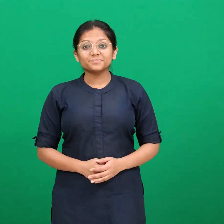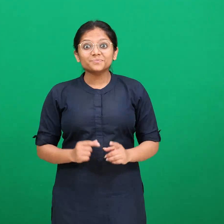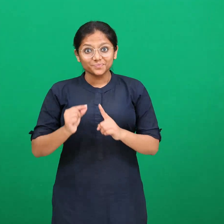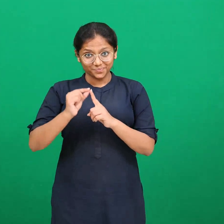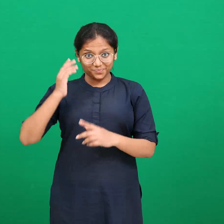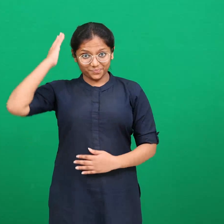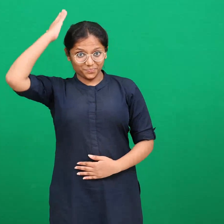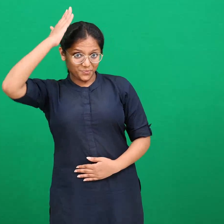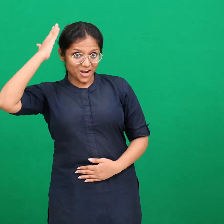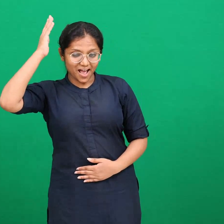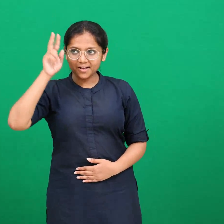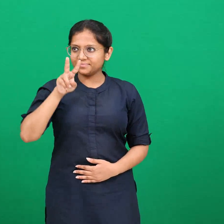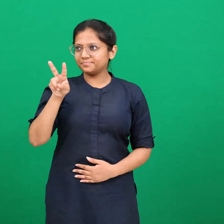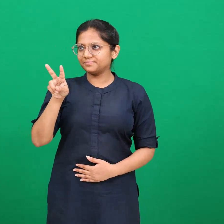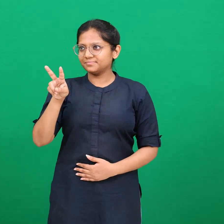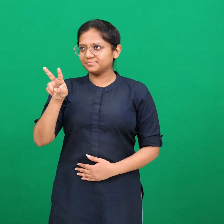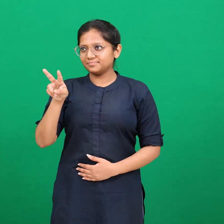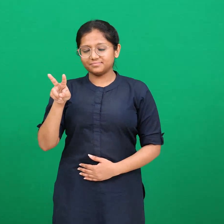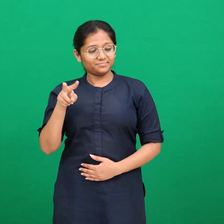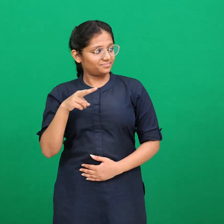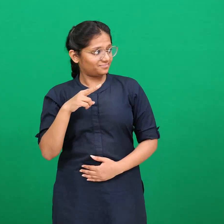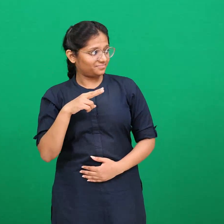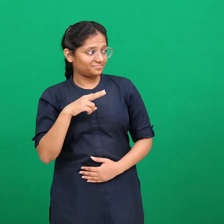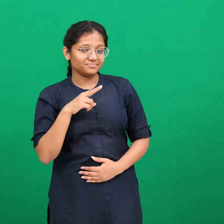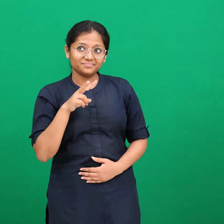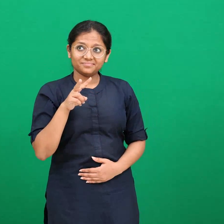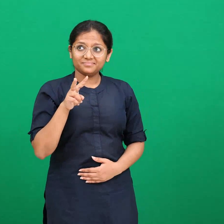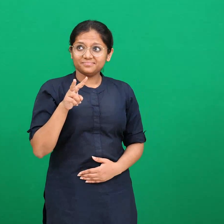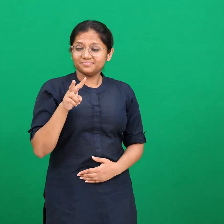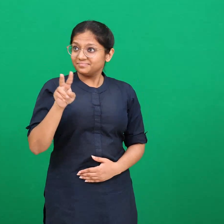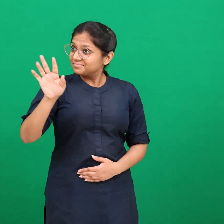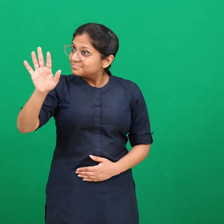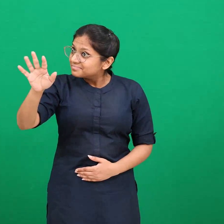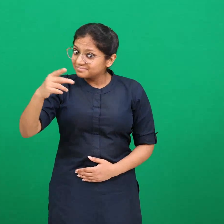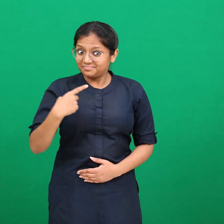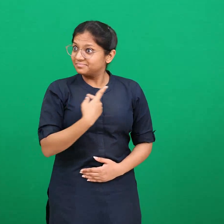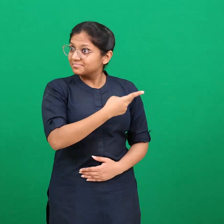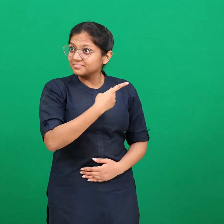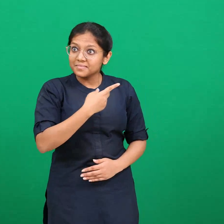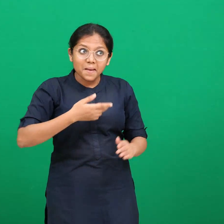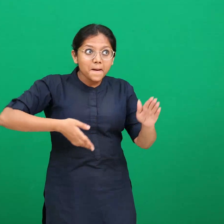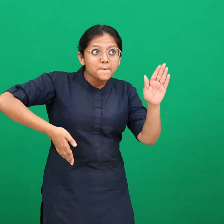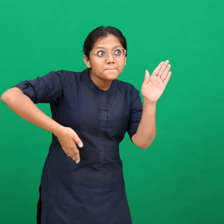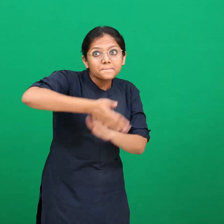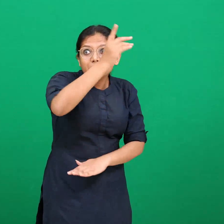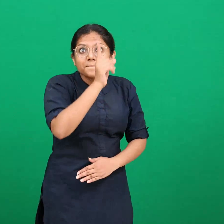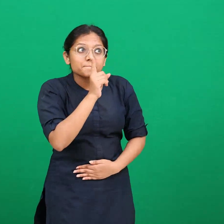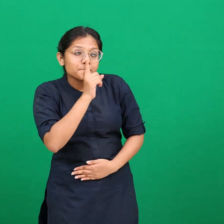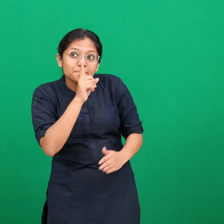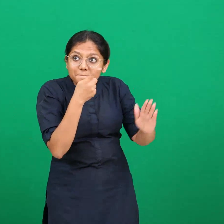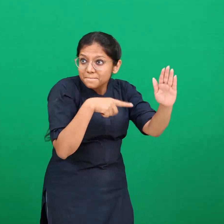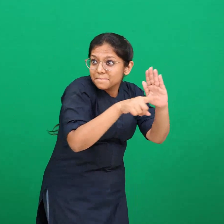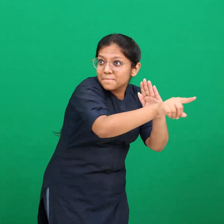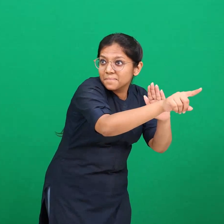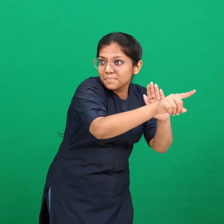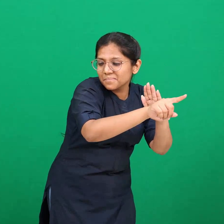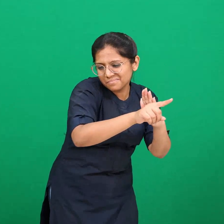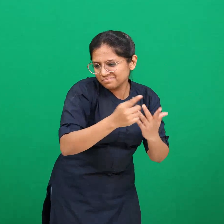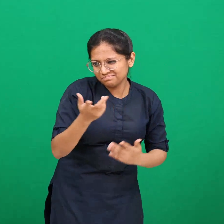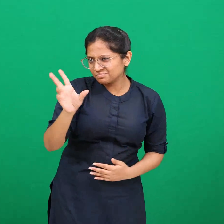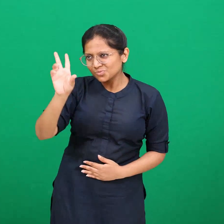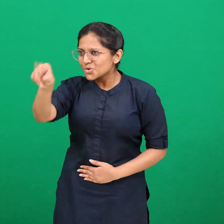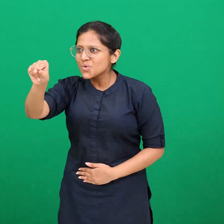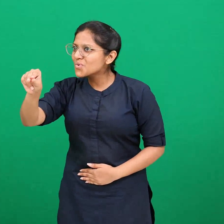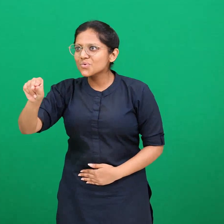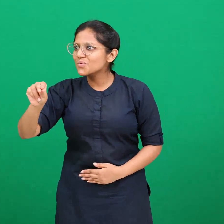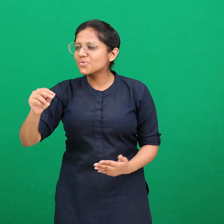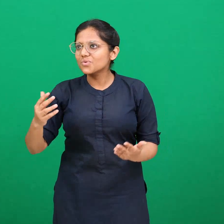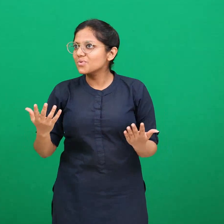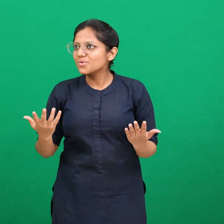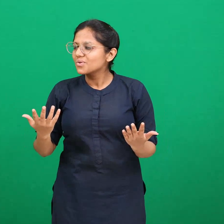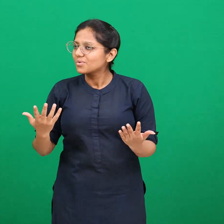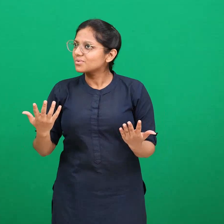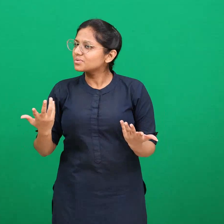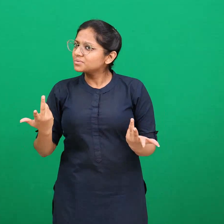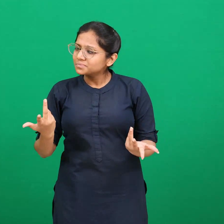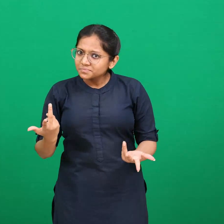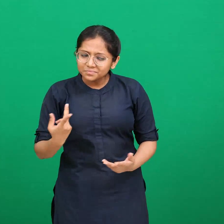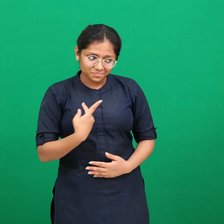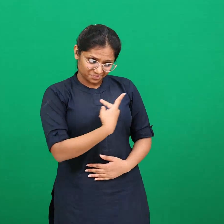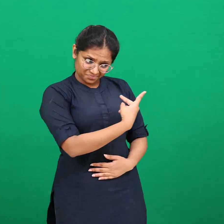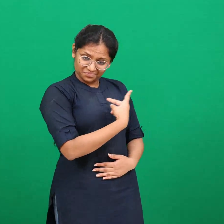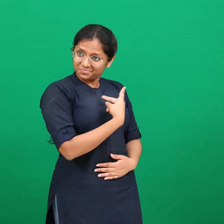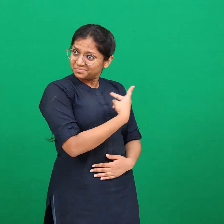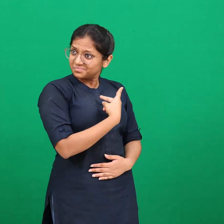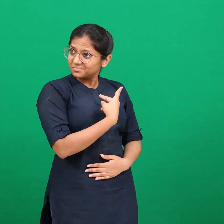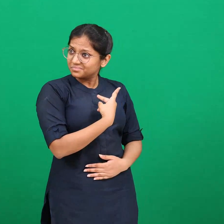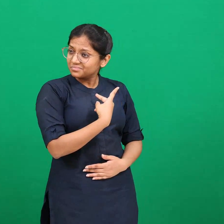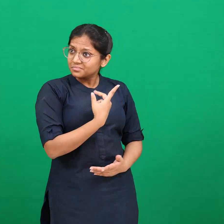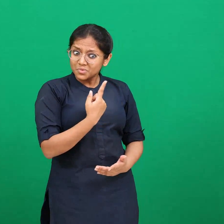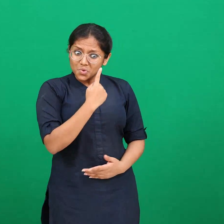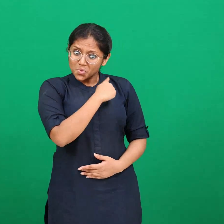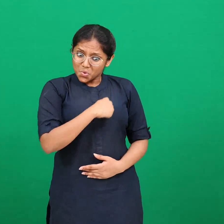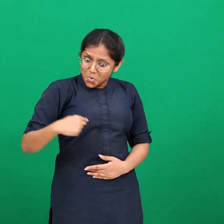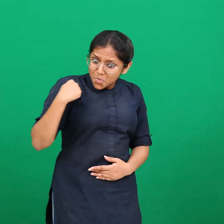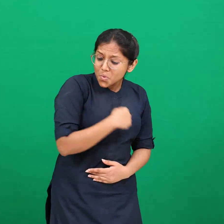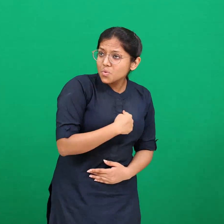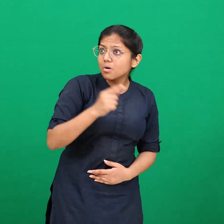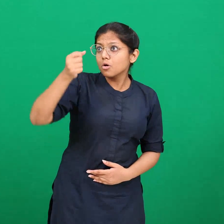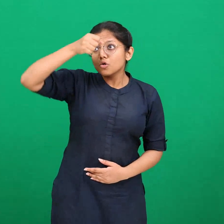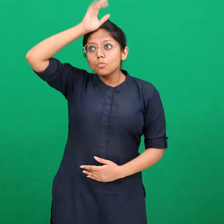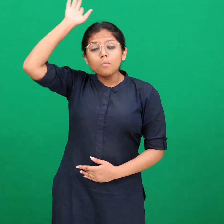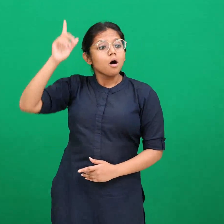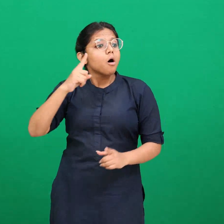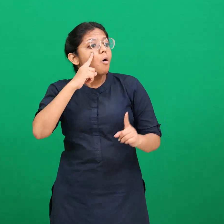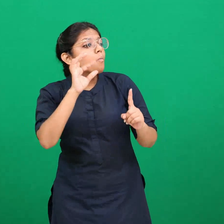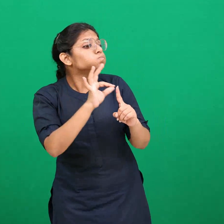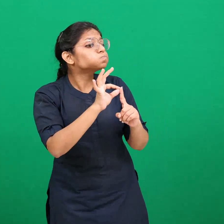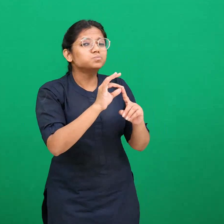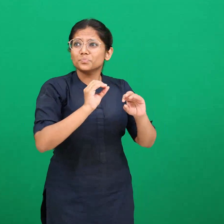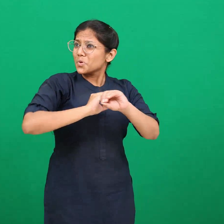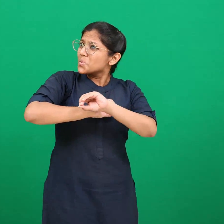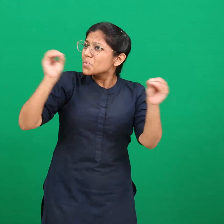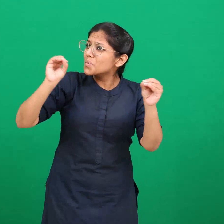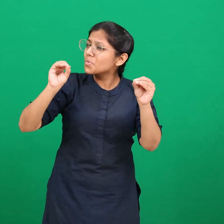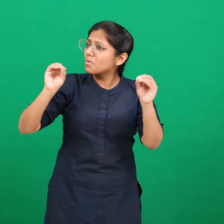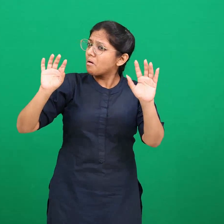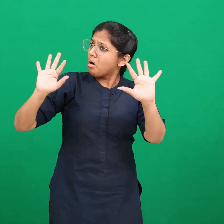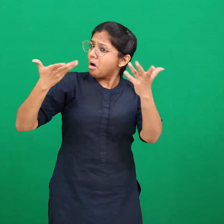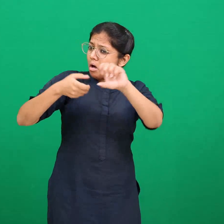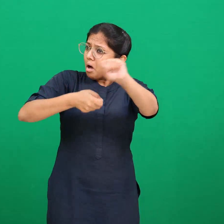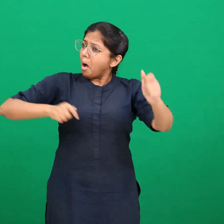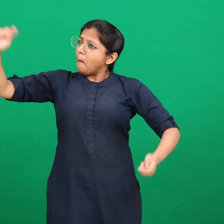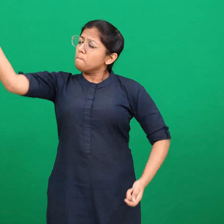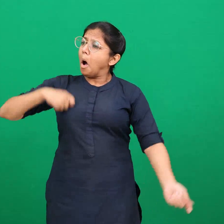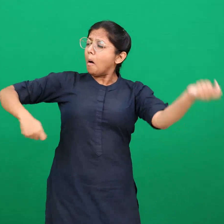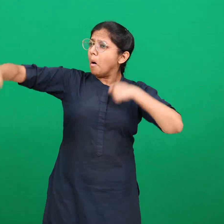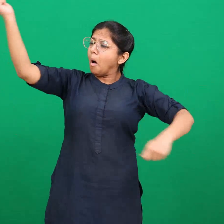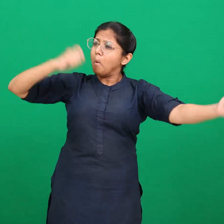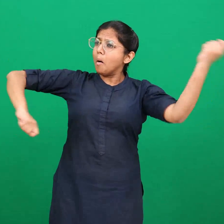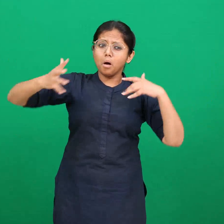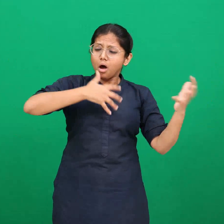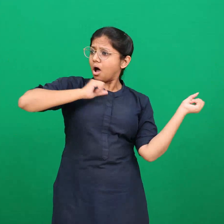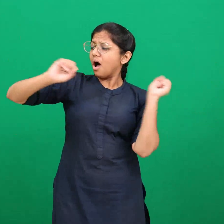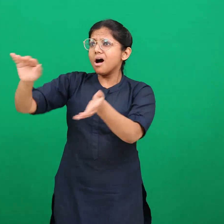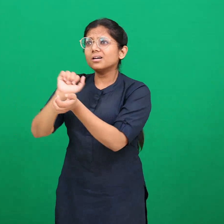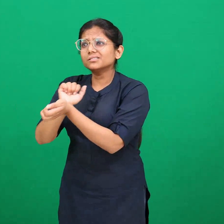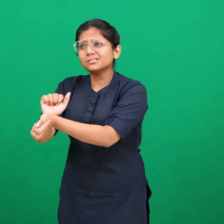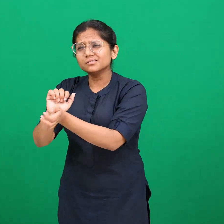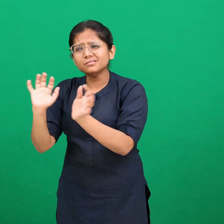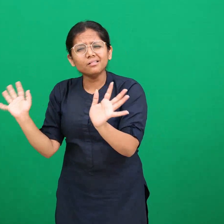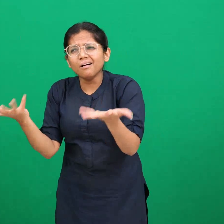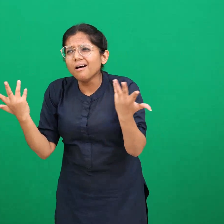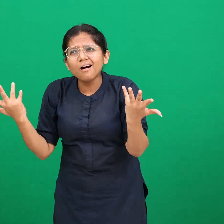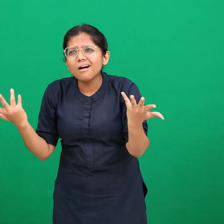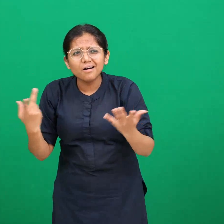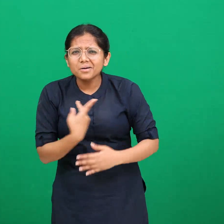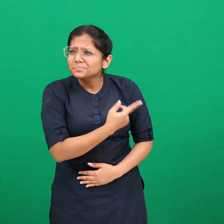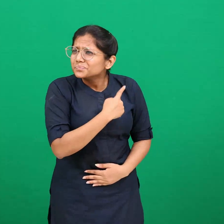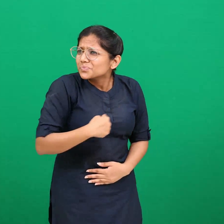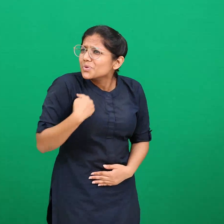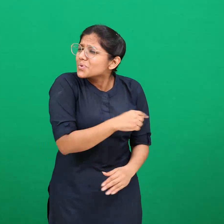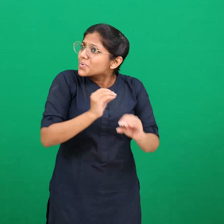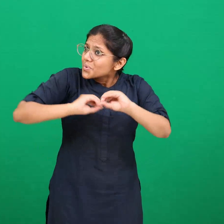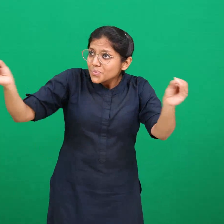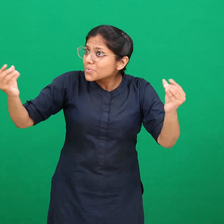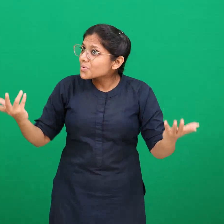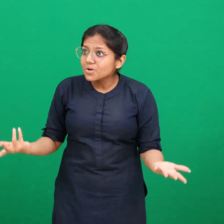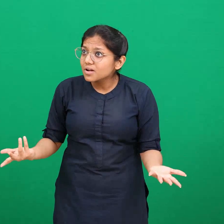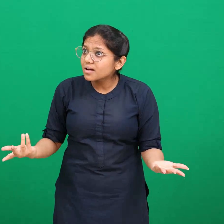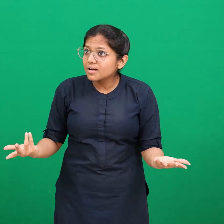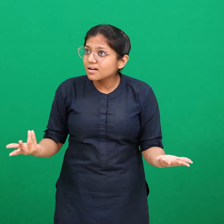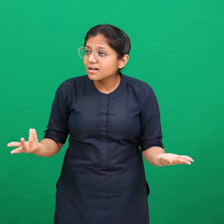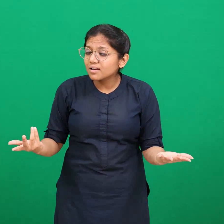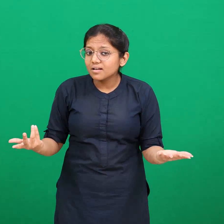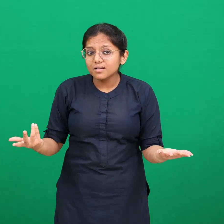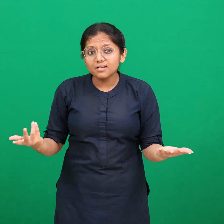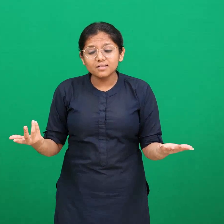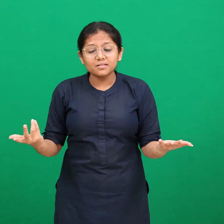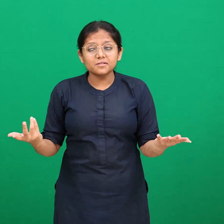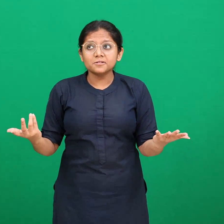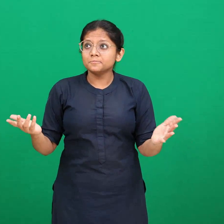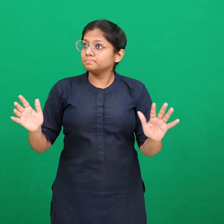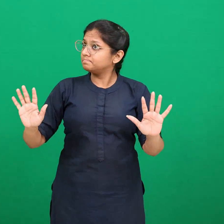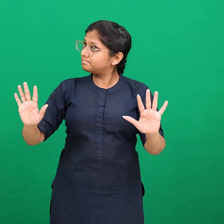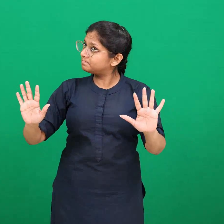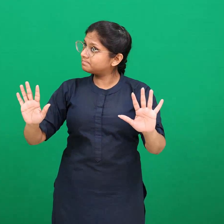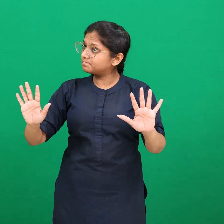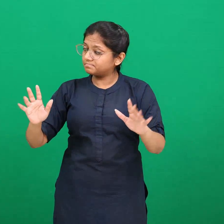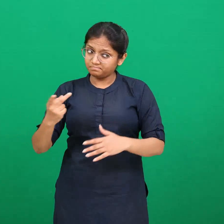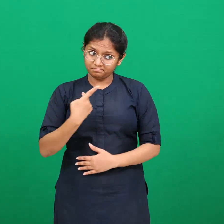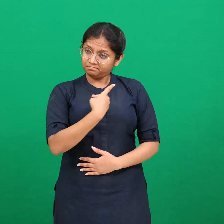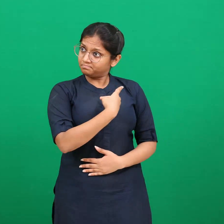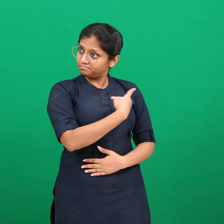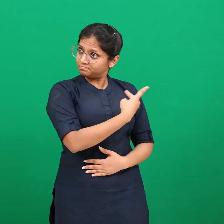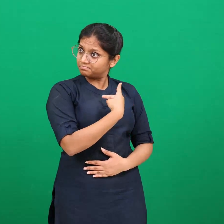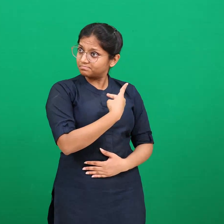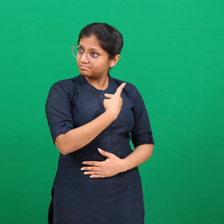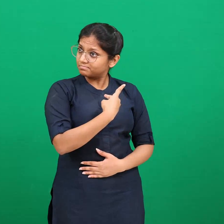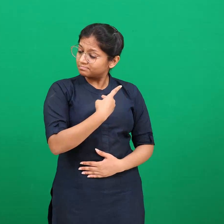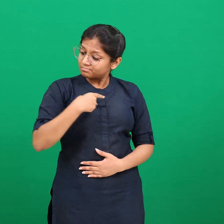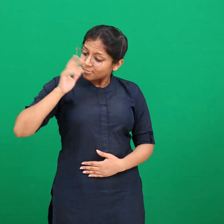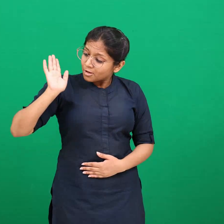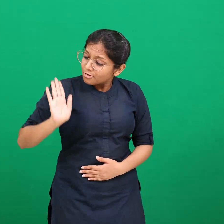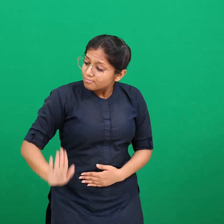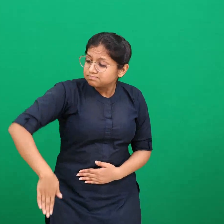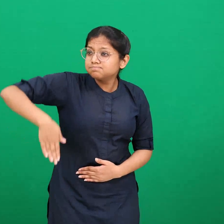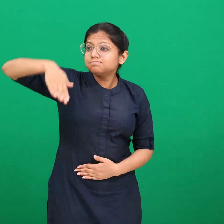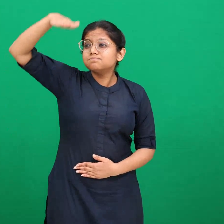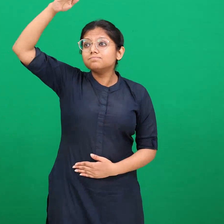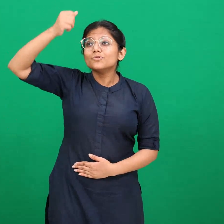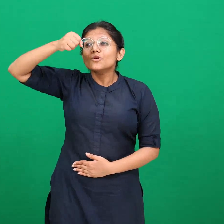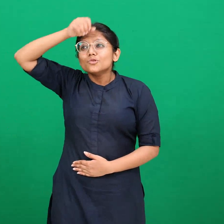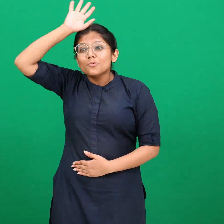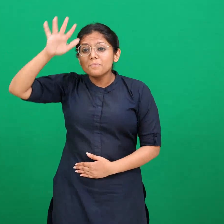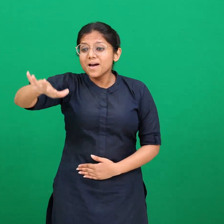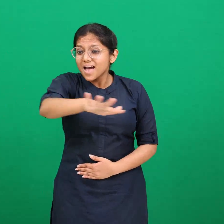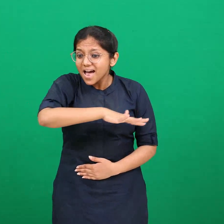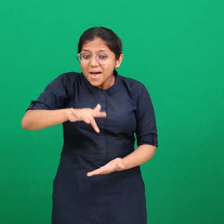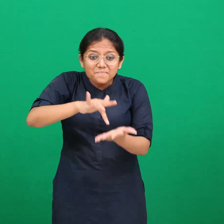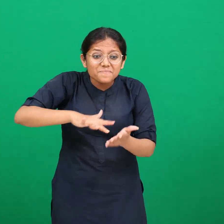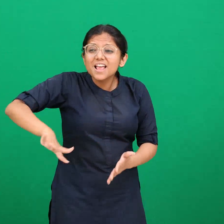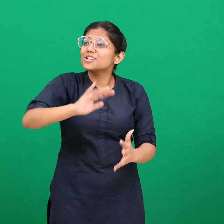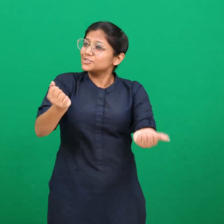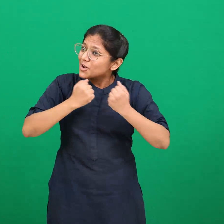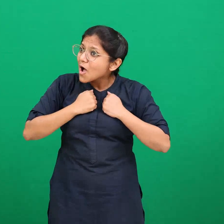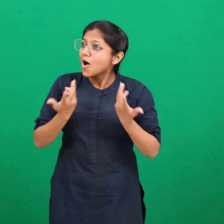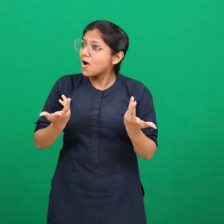But Paul said to the officers, "They beat us publicly without a trial and threw us into prison, even though we are Roman citizens.